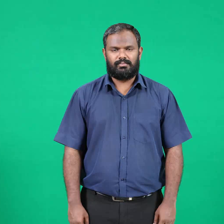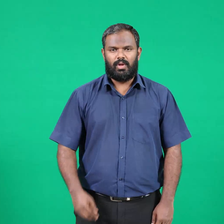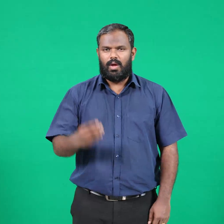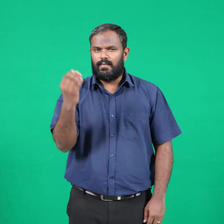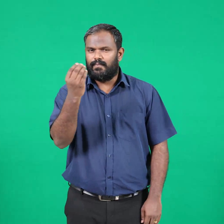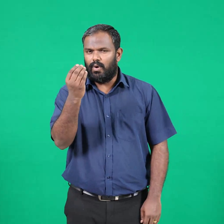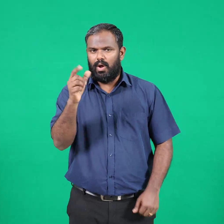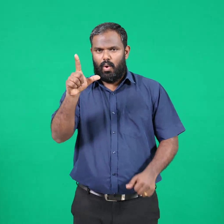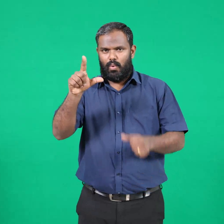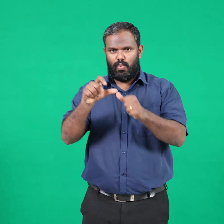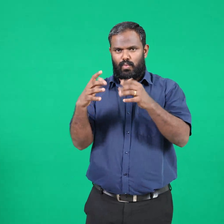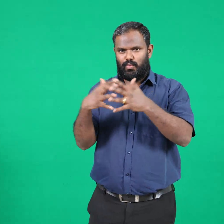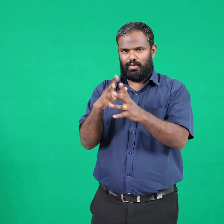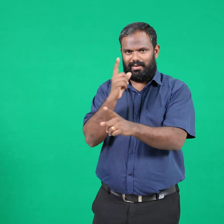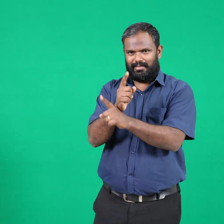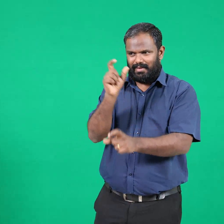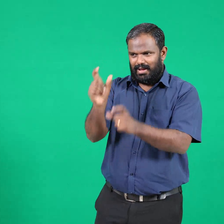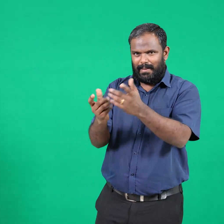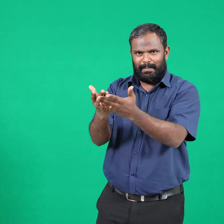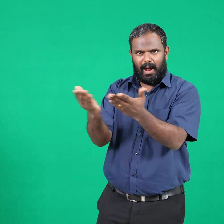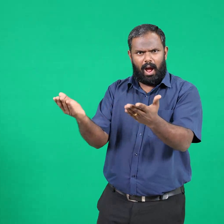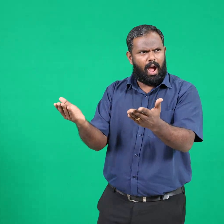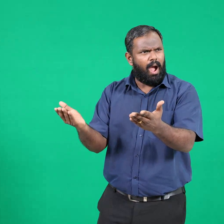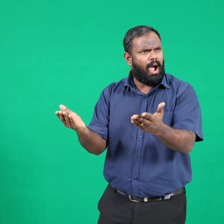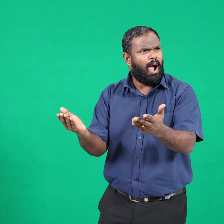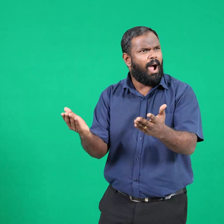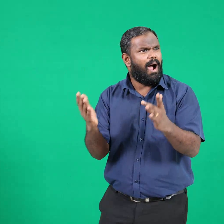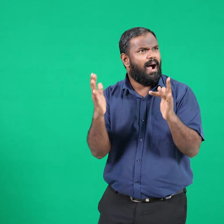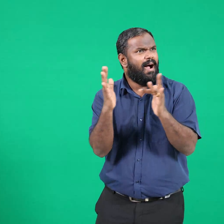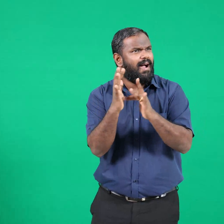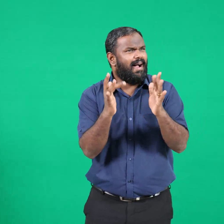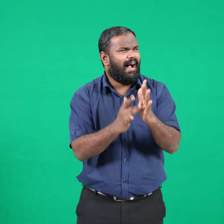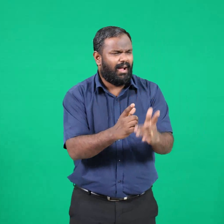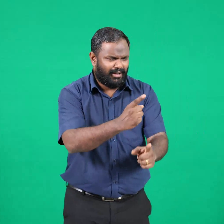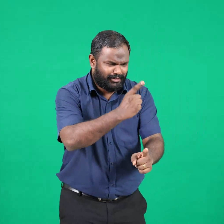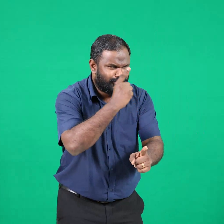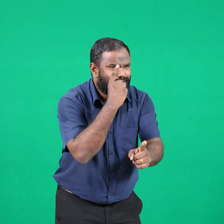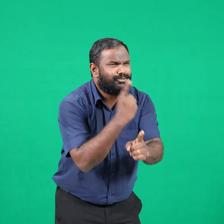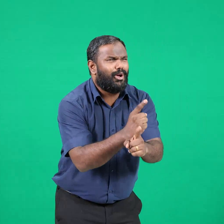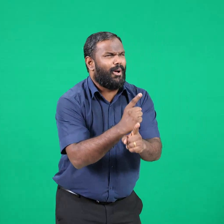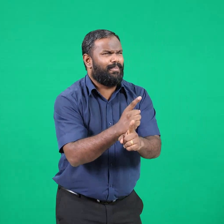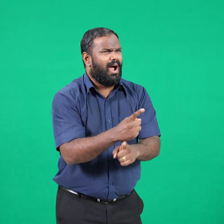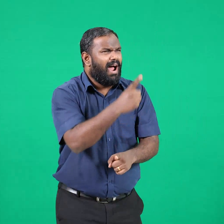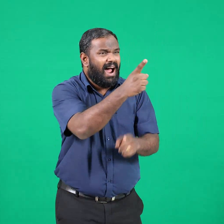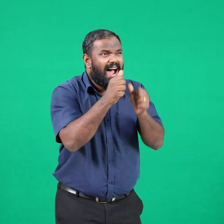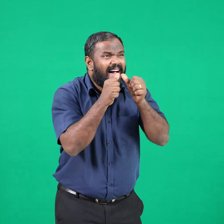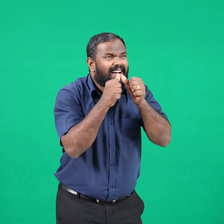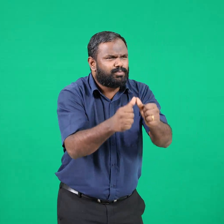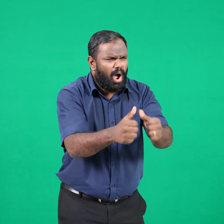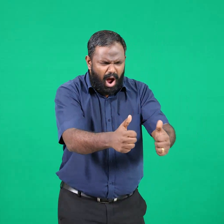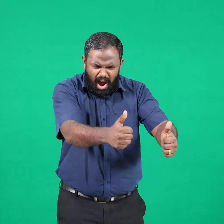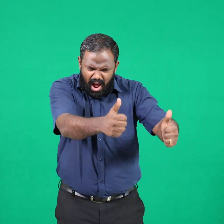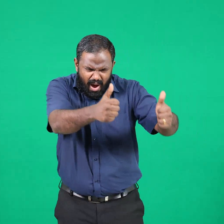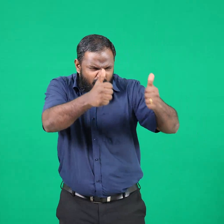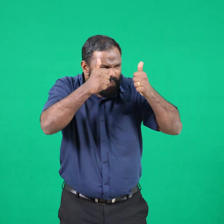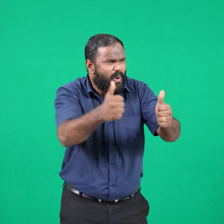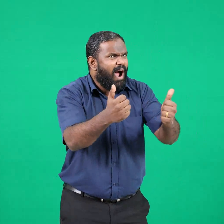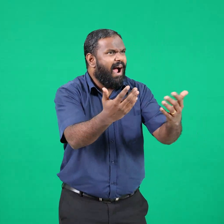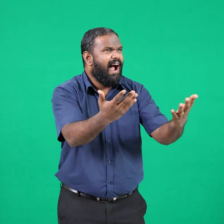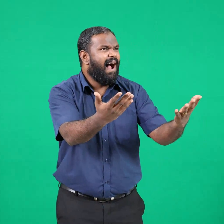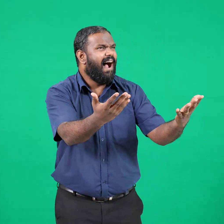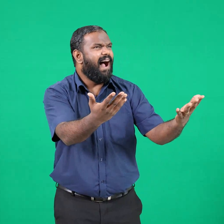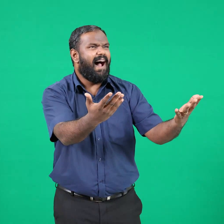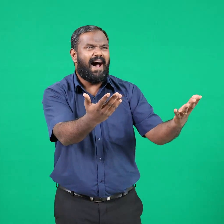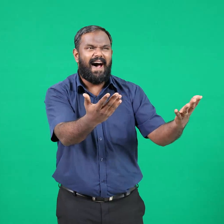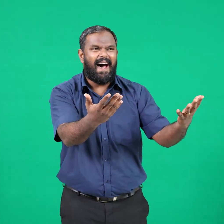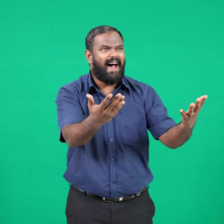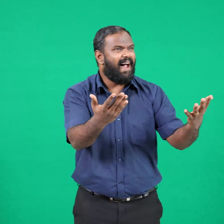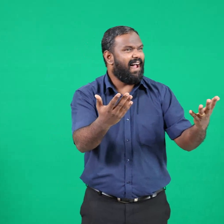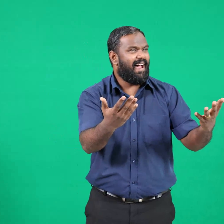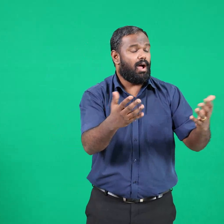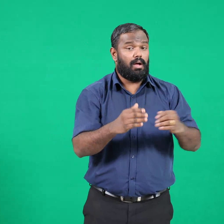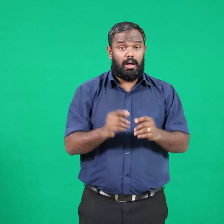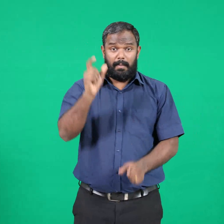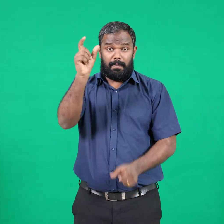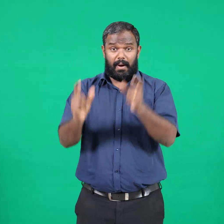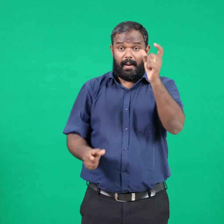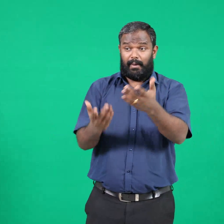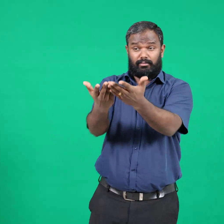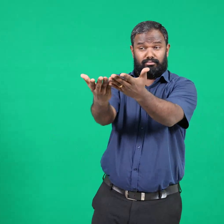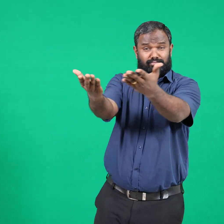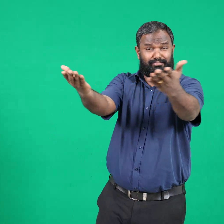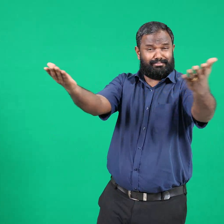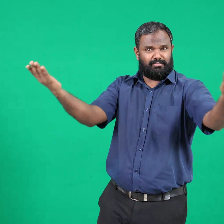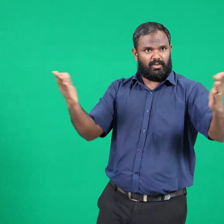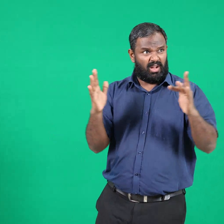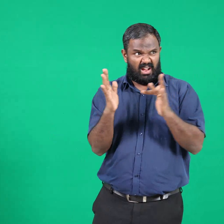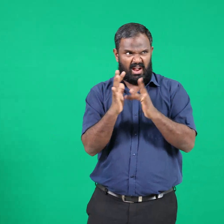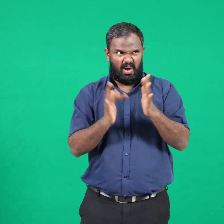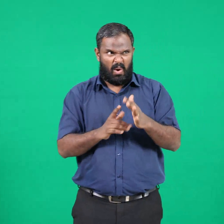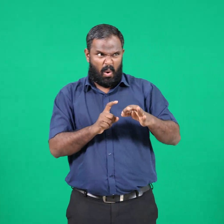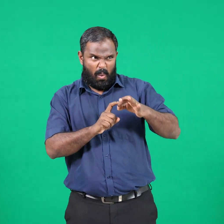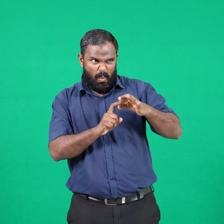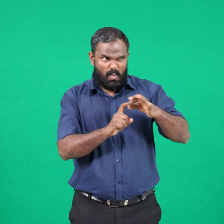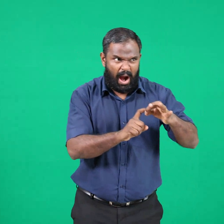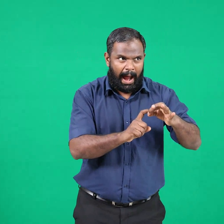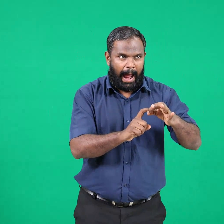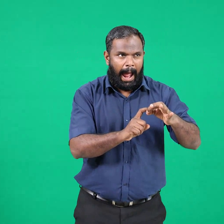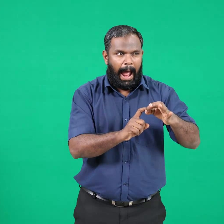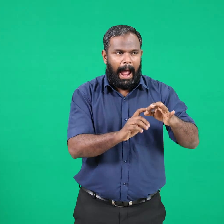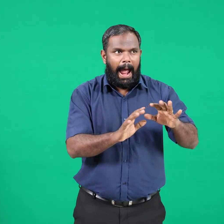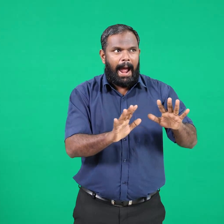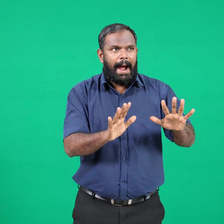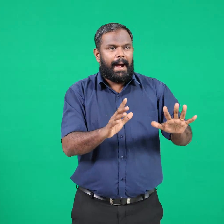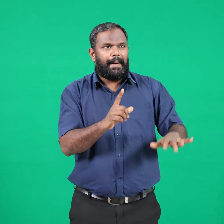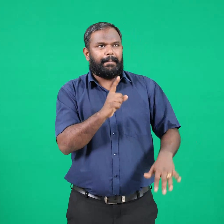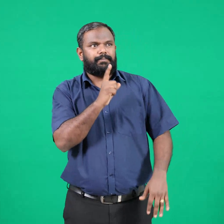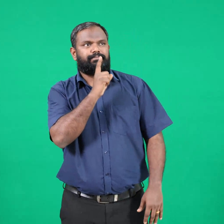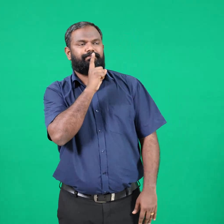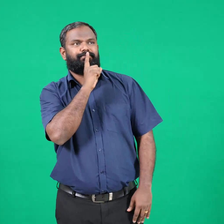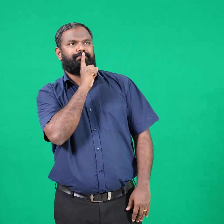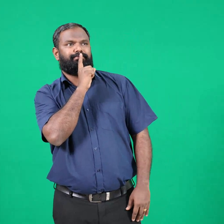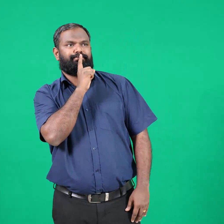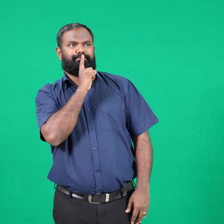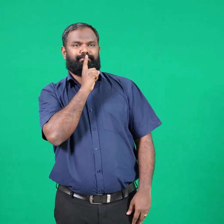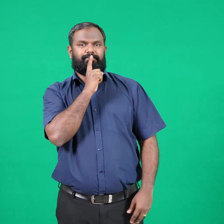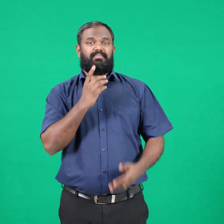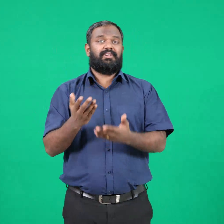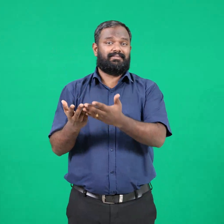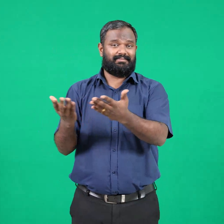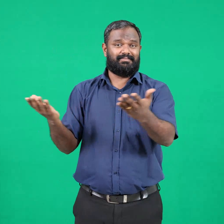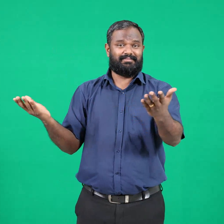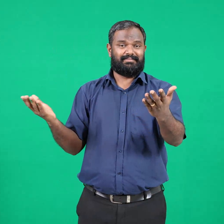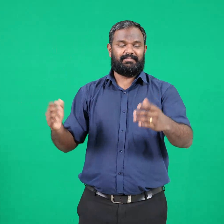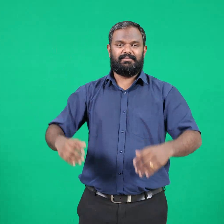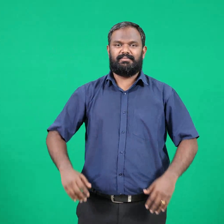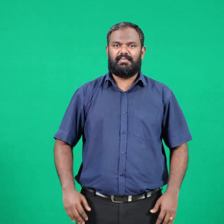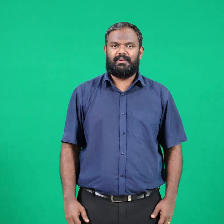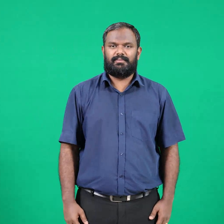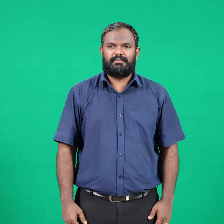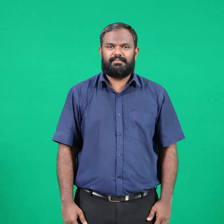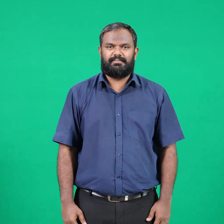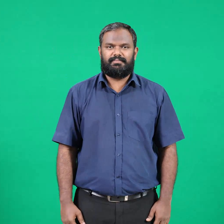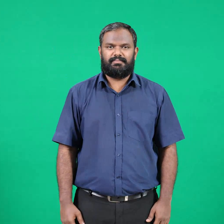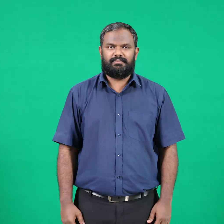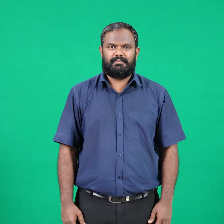Some of the scribes answered, "Teacher, You have spoken well!" And they did not dare to question Him any further.